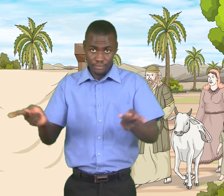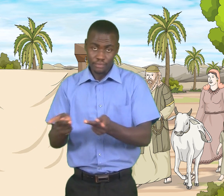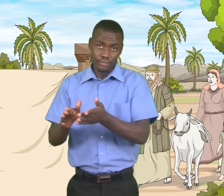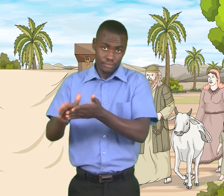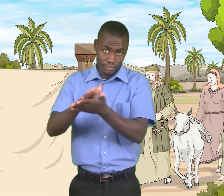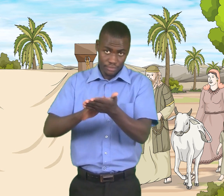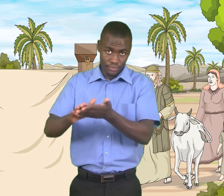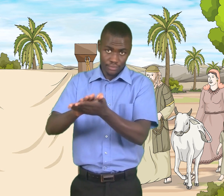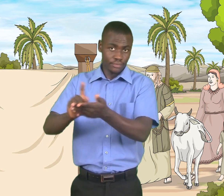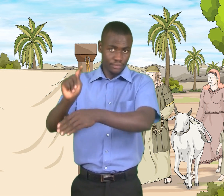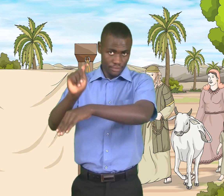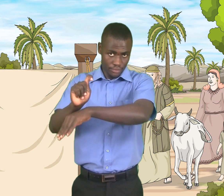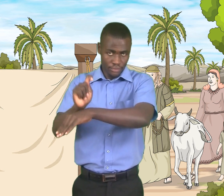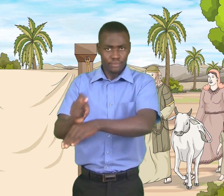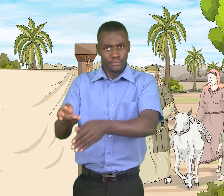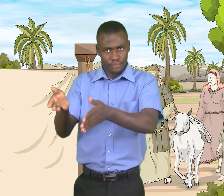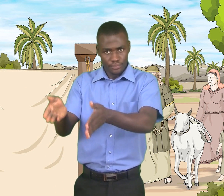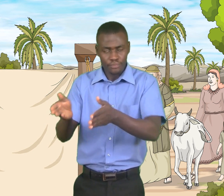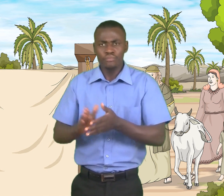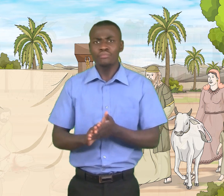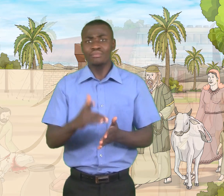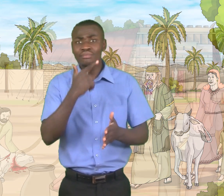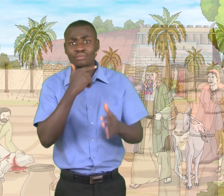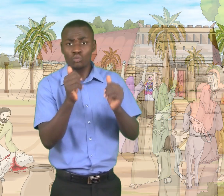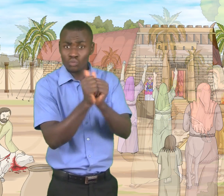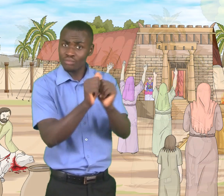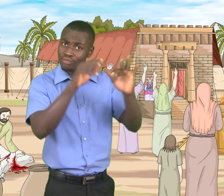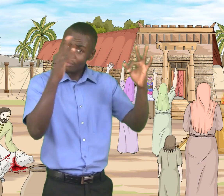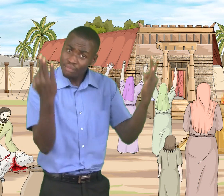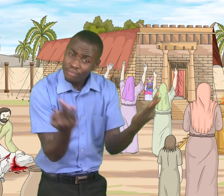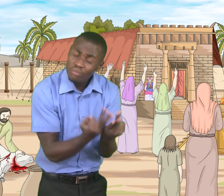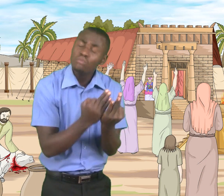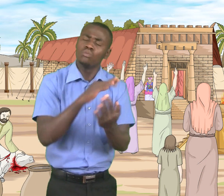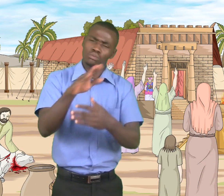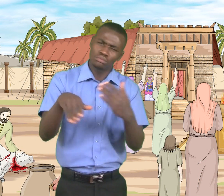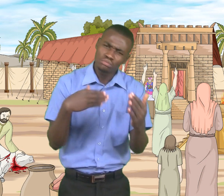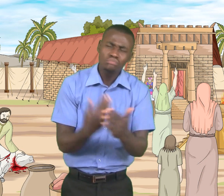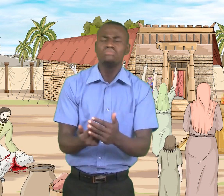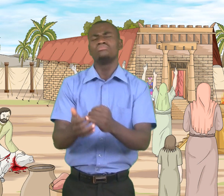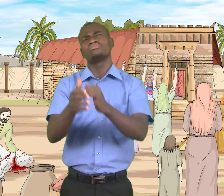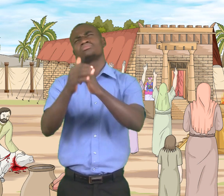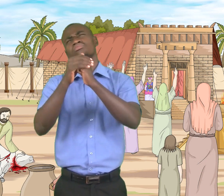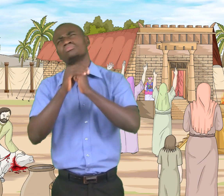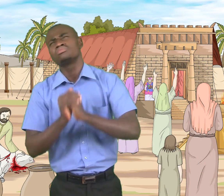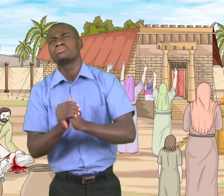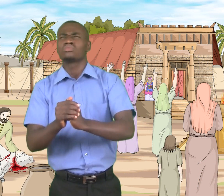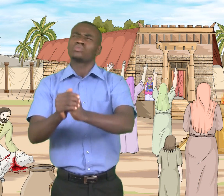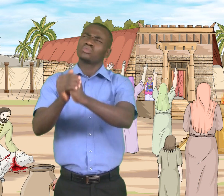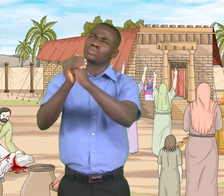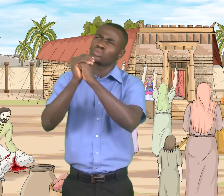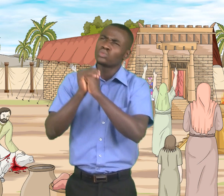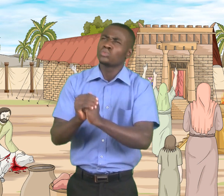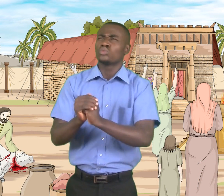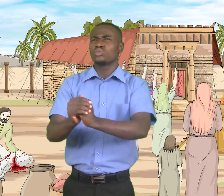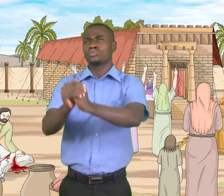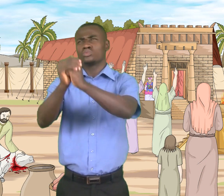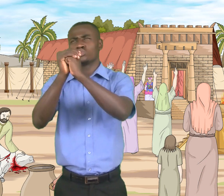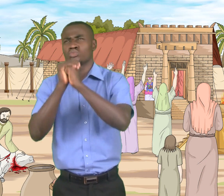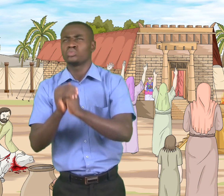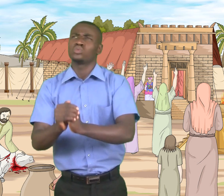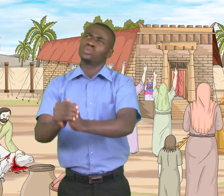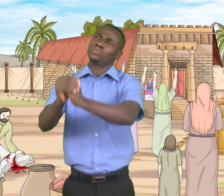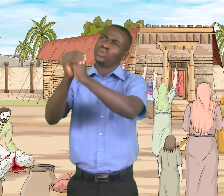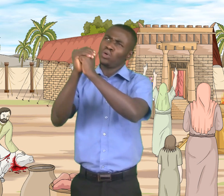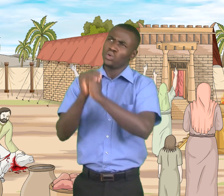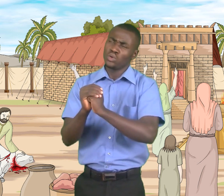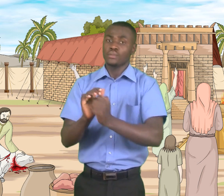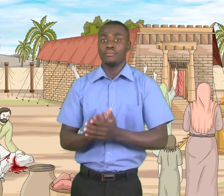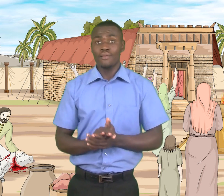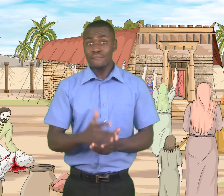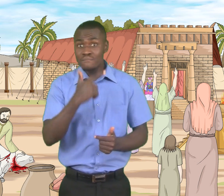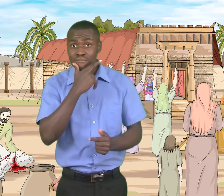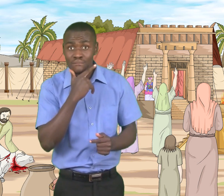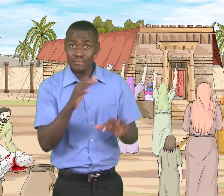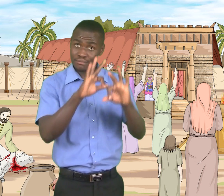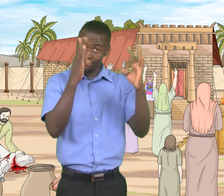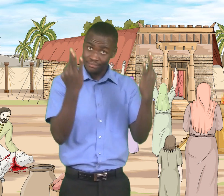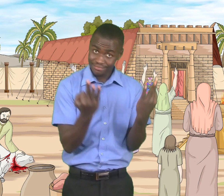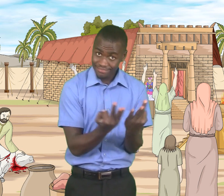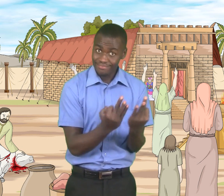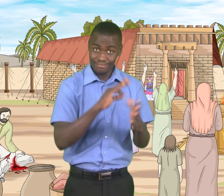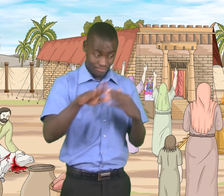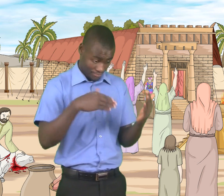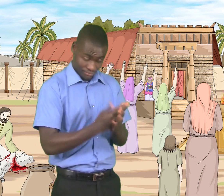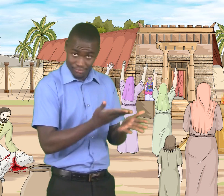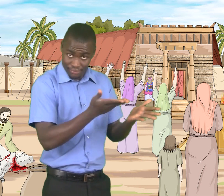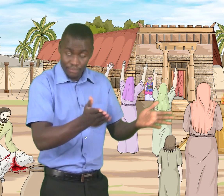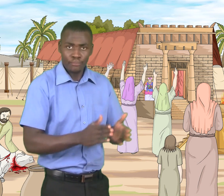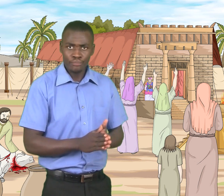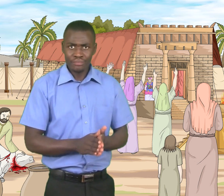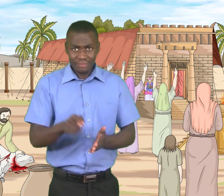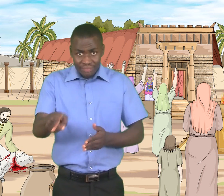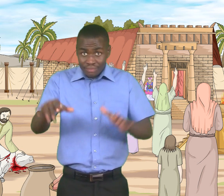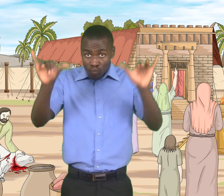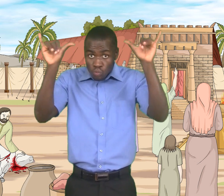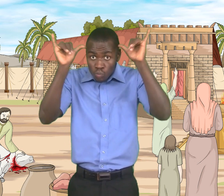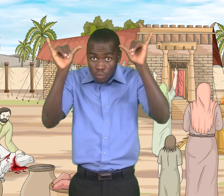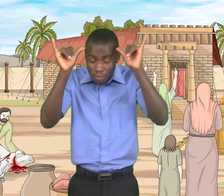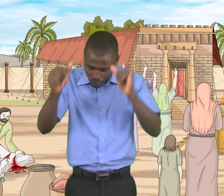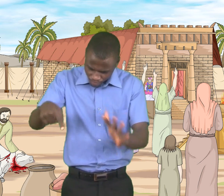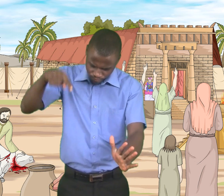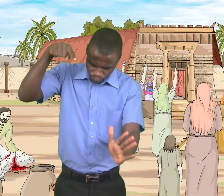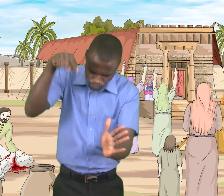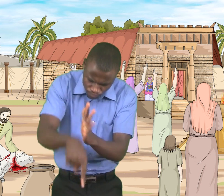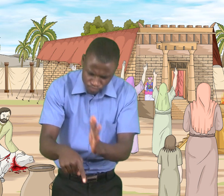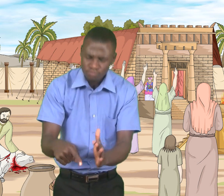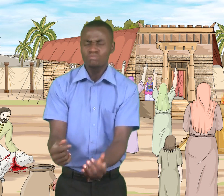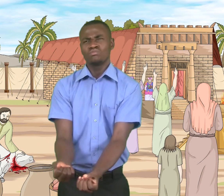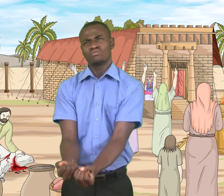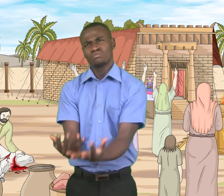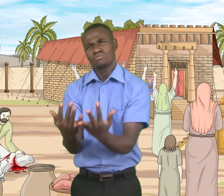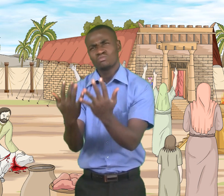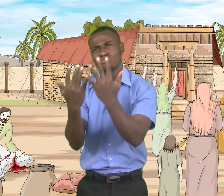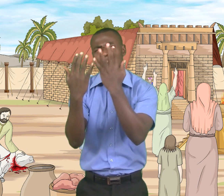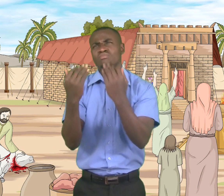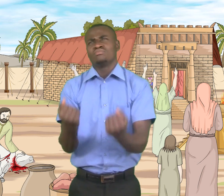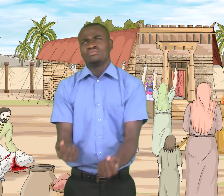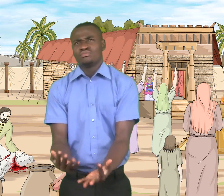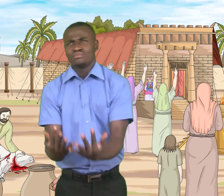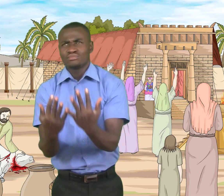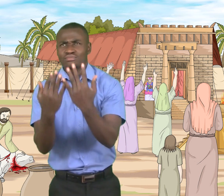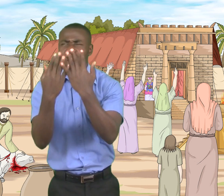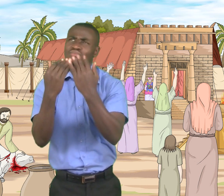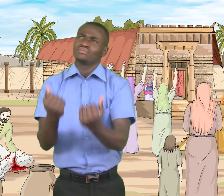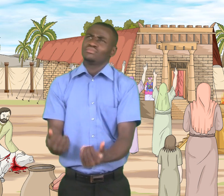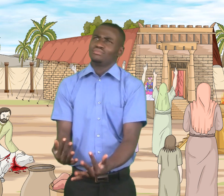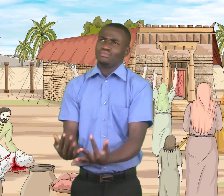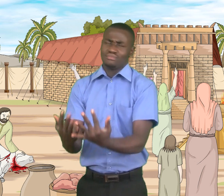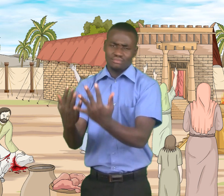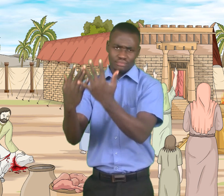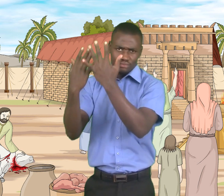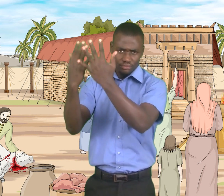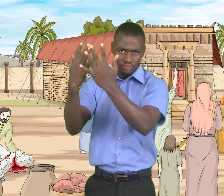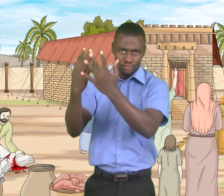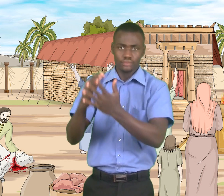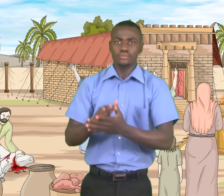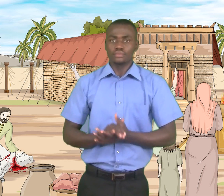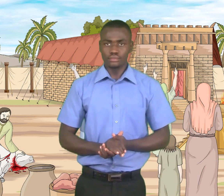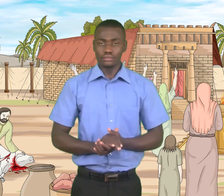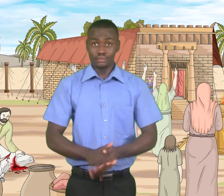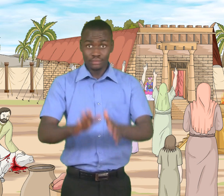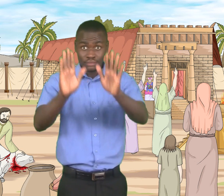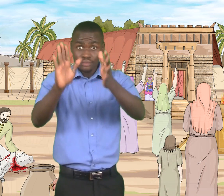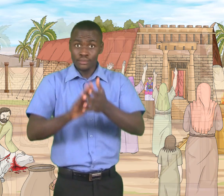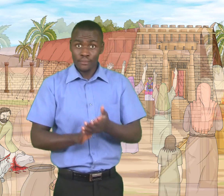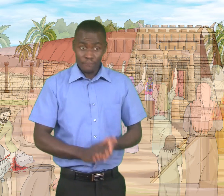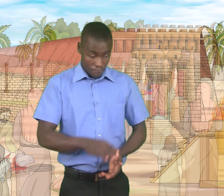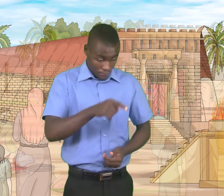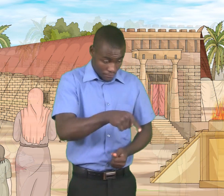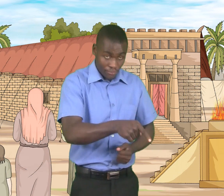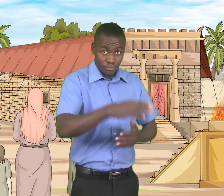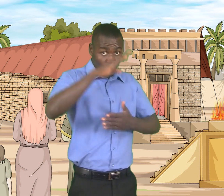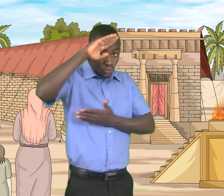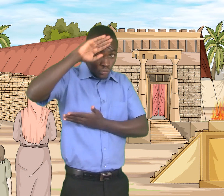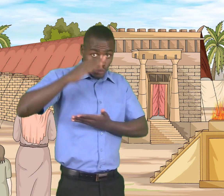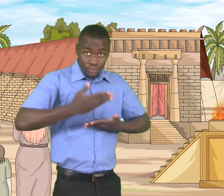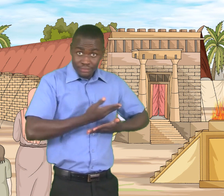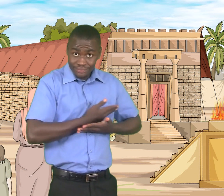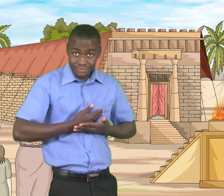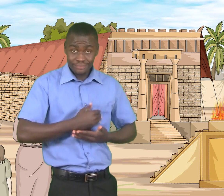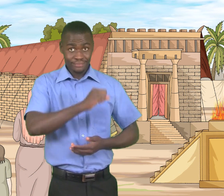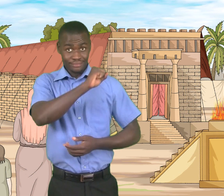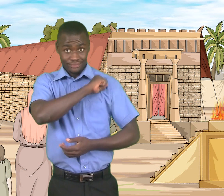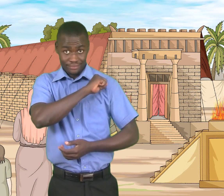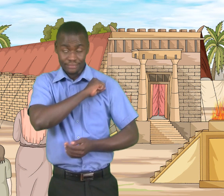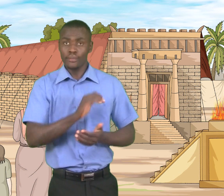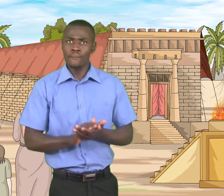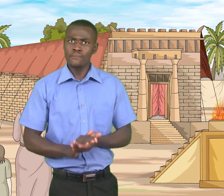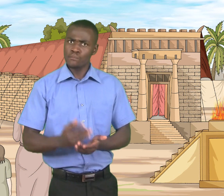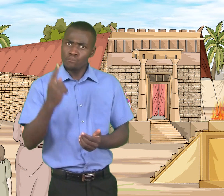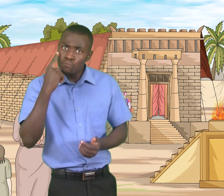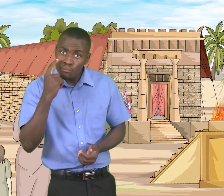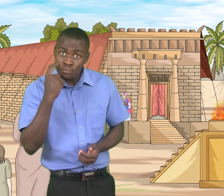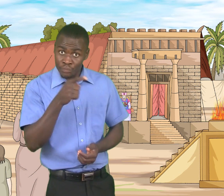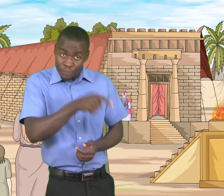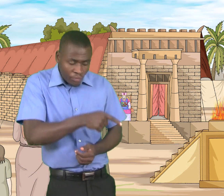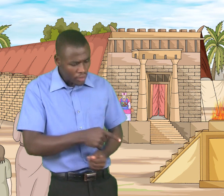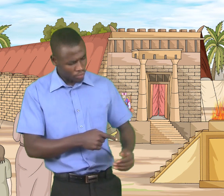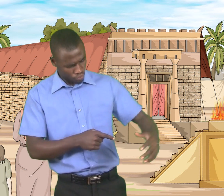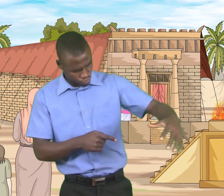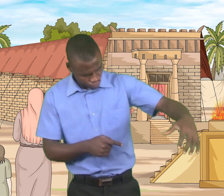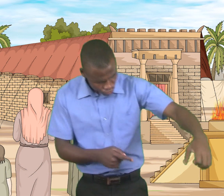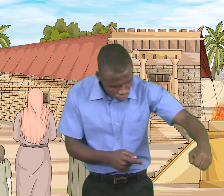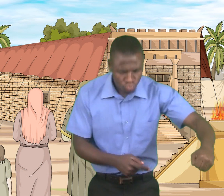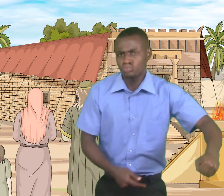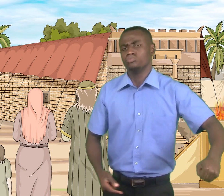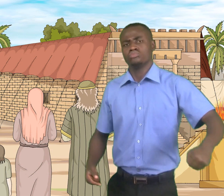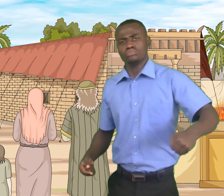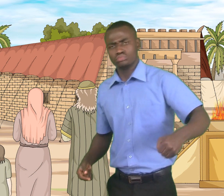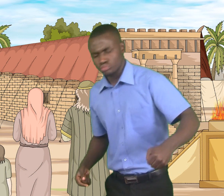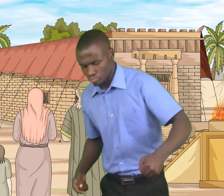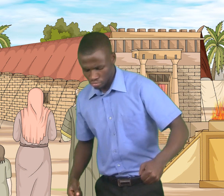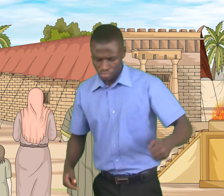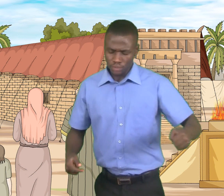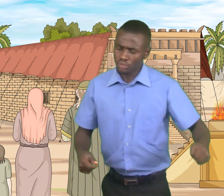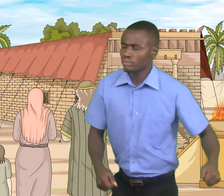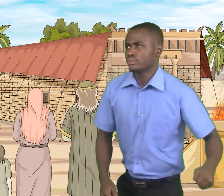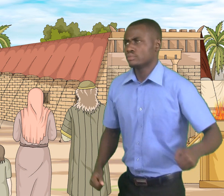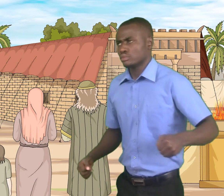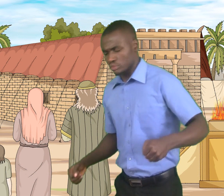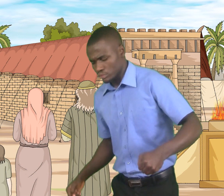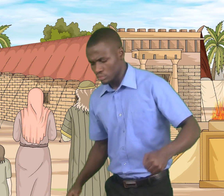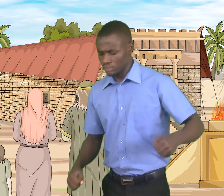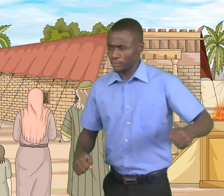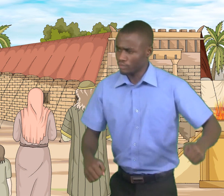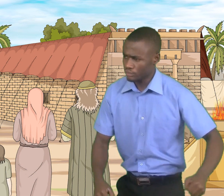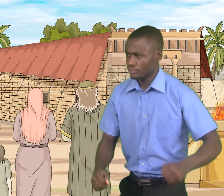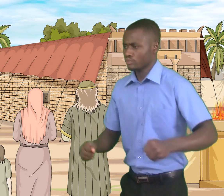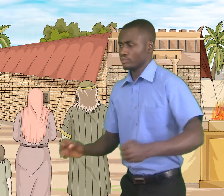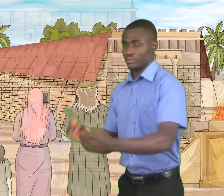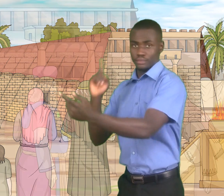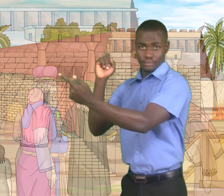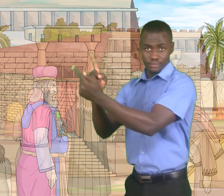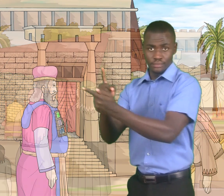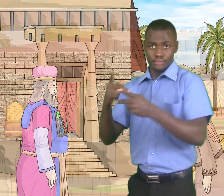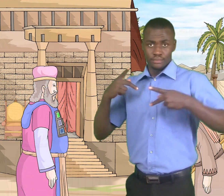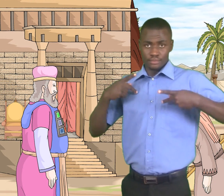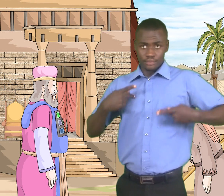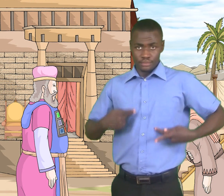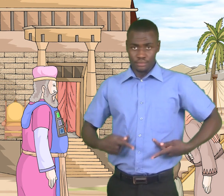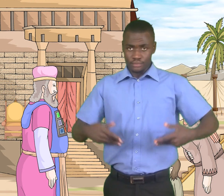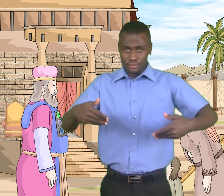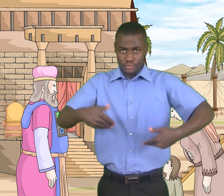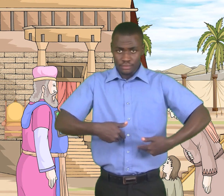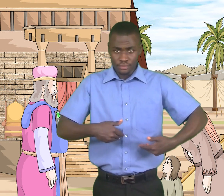And when they had slaughtered the bull, they brought the boy to Eli.